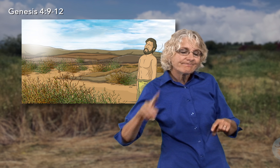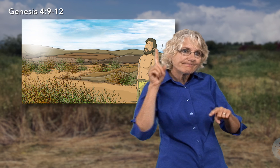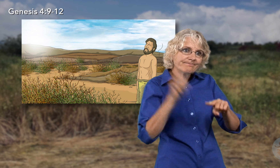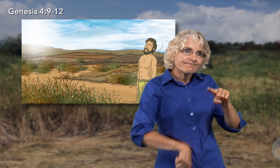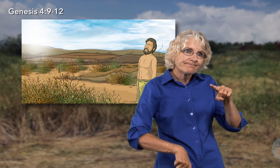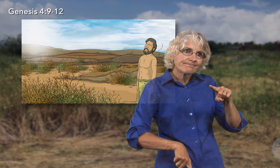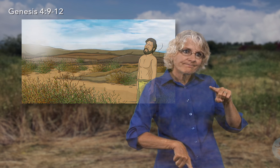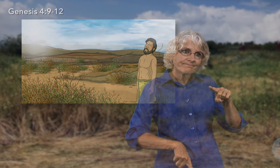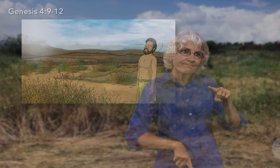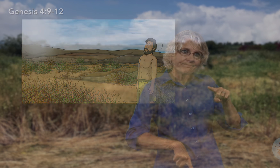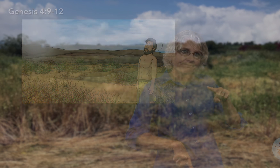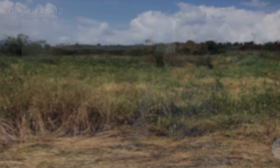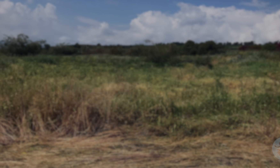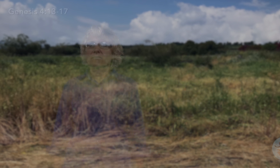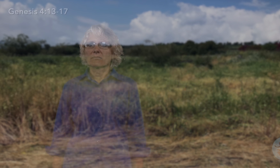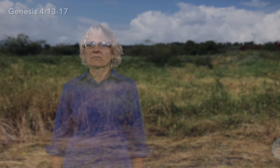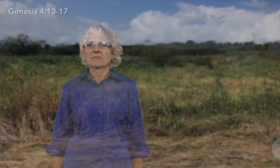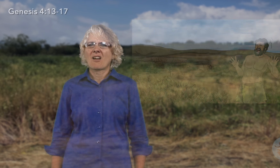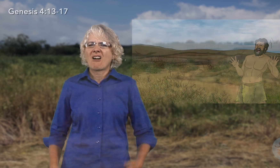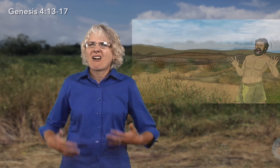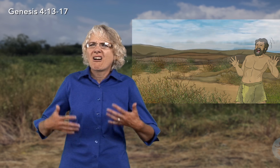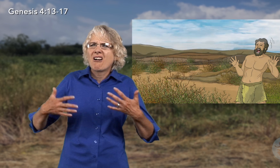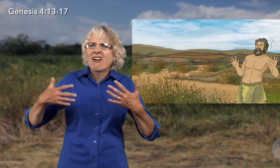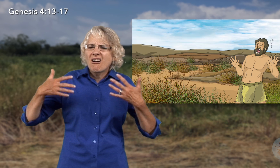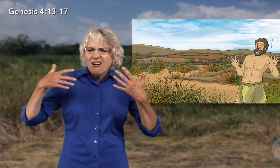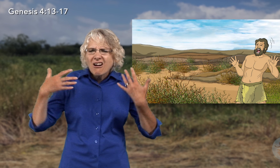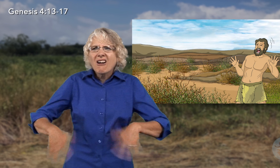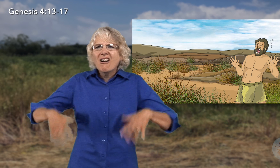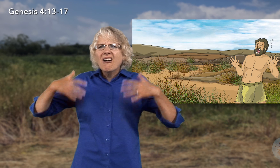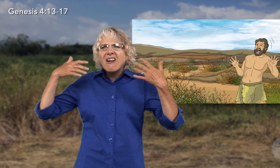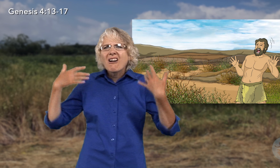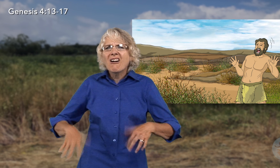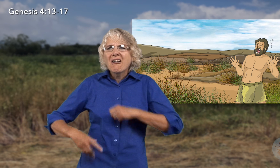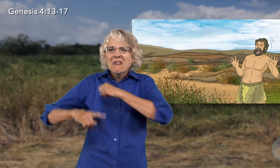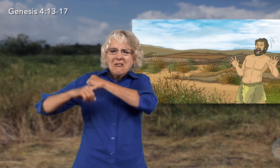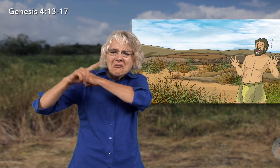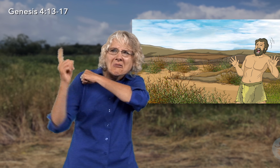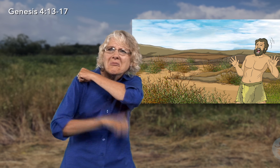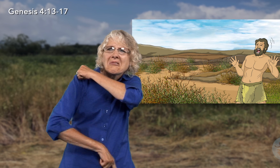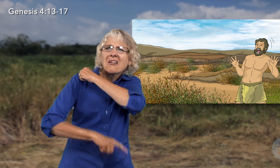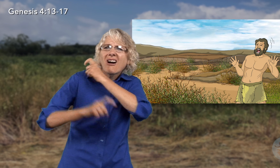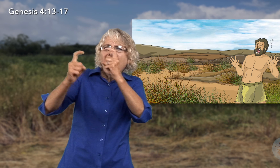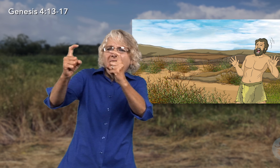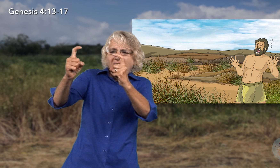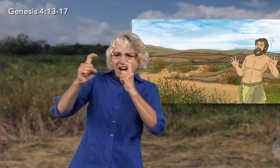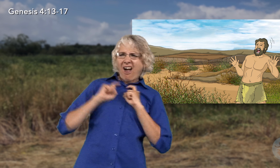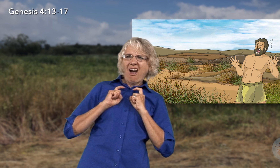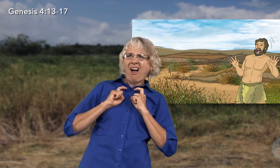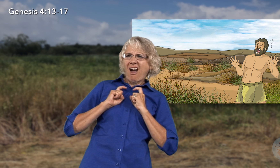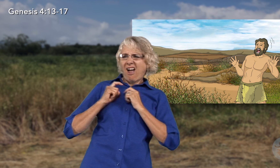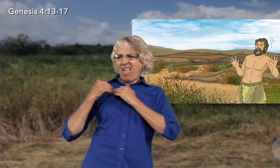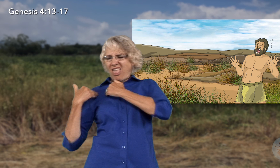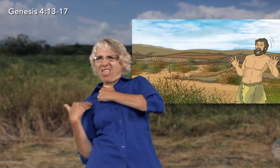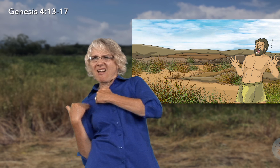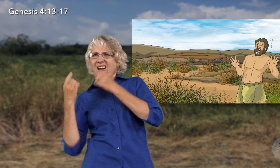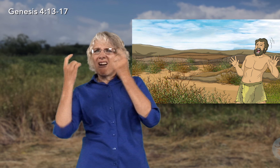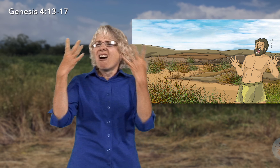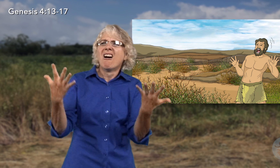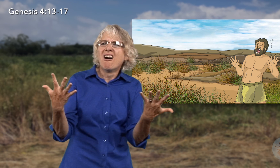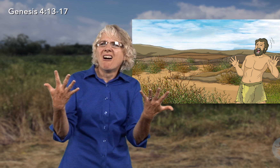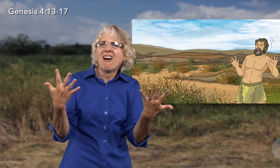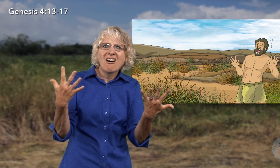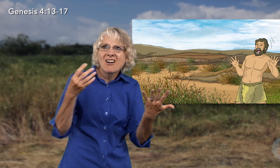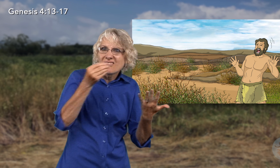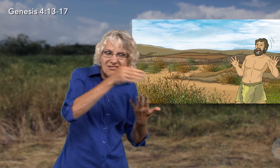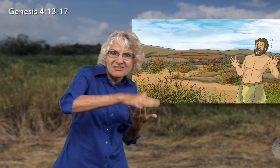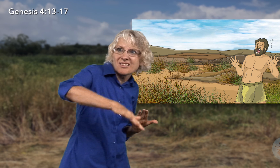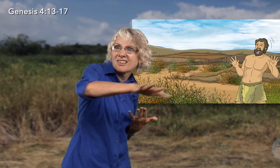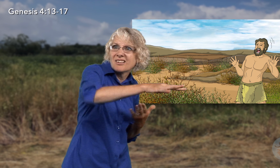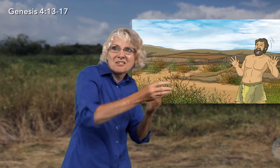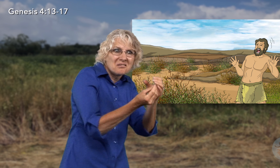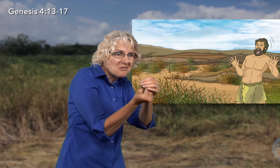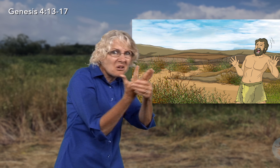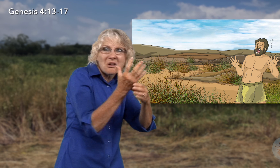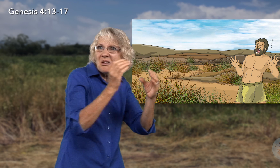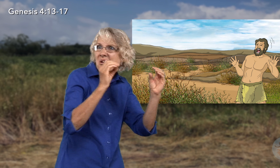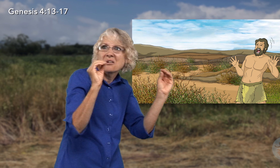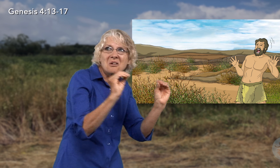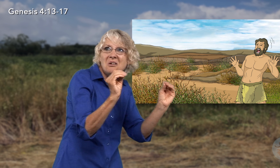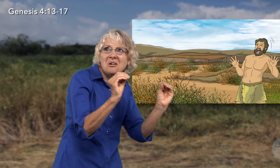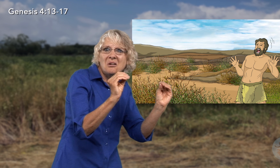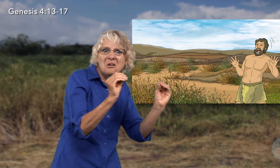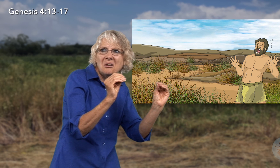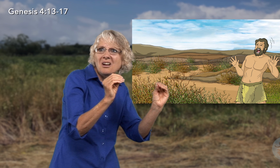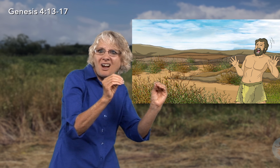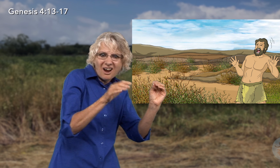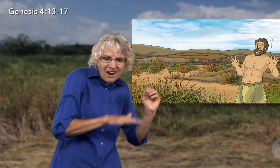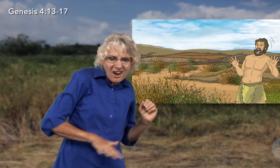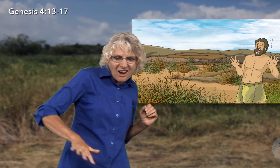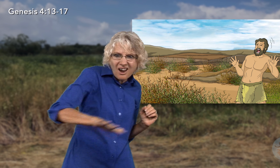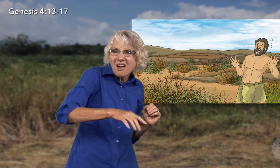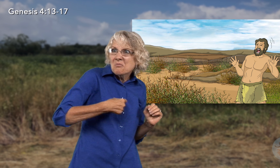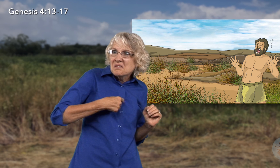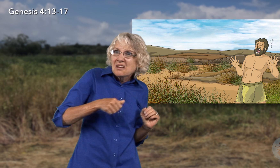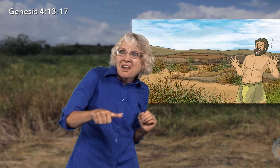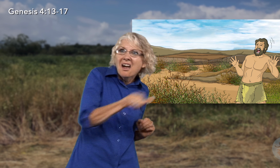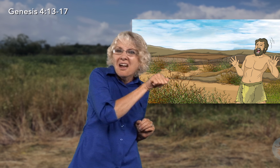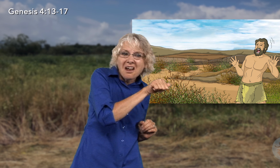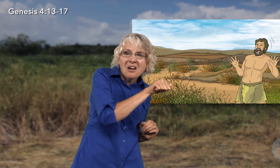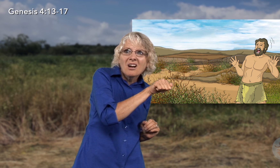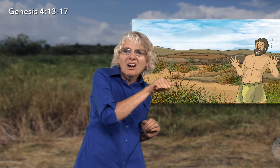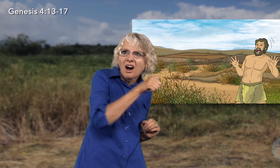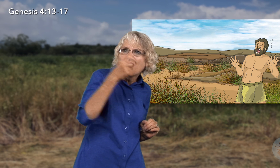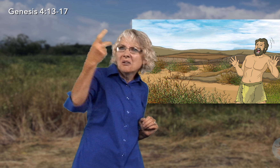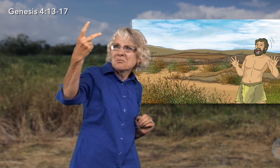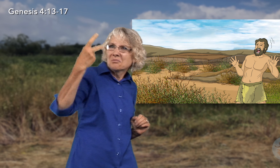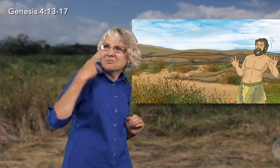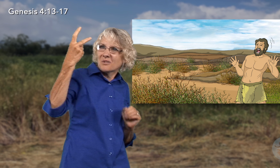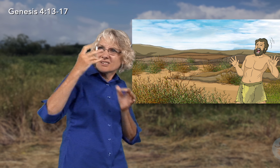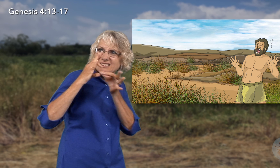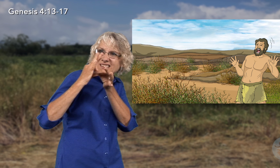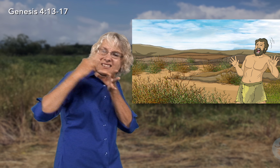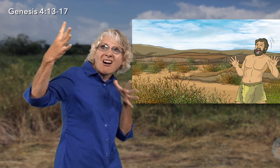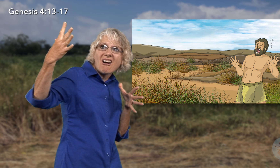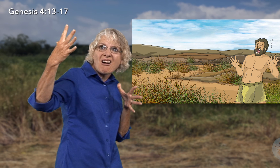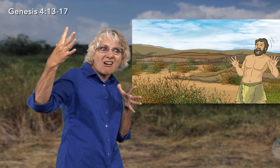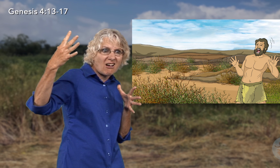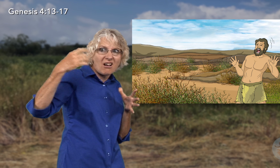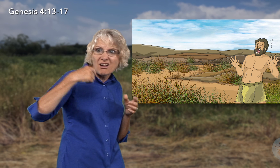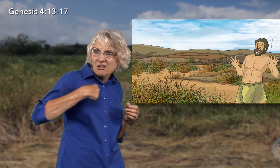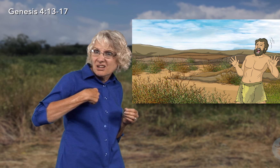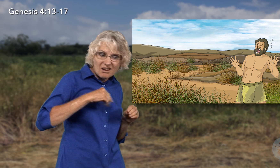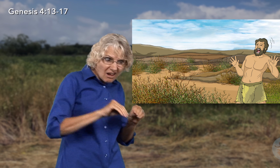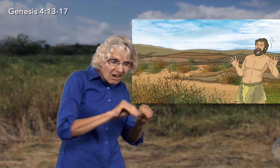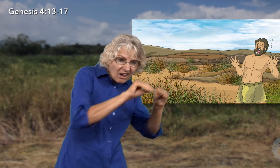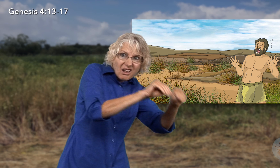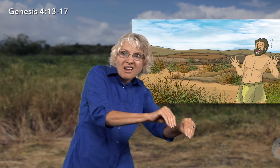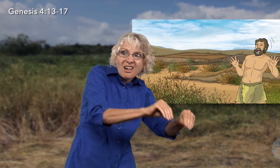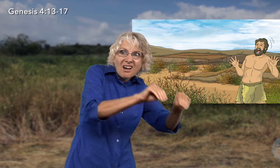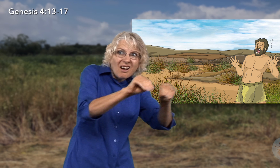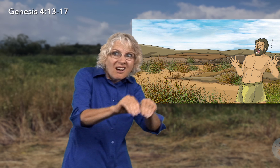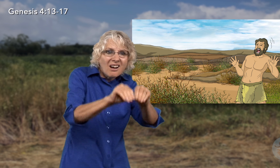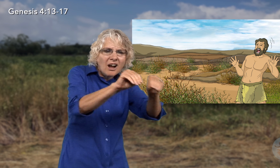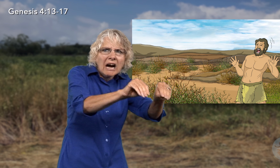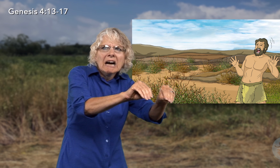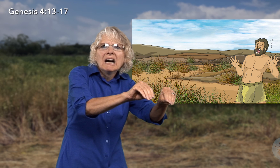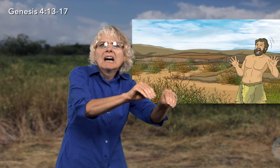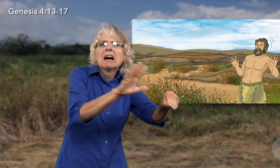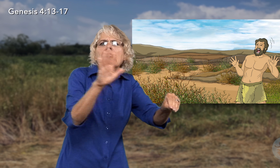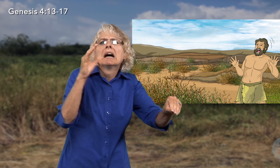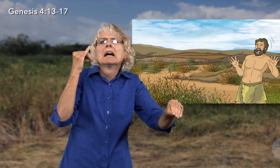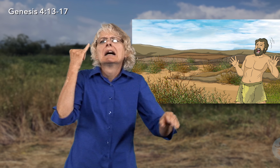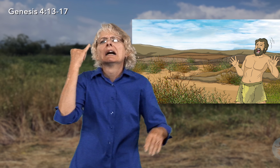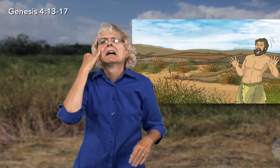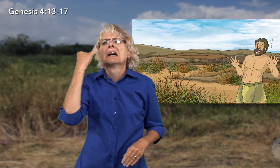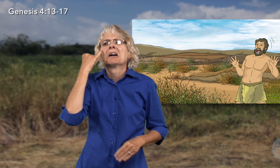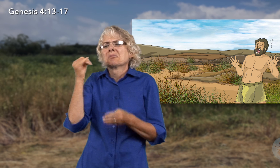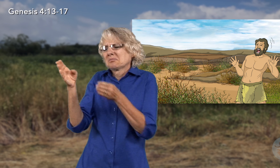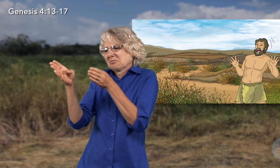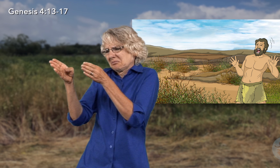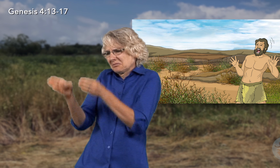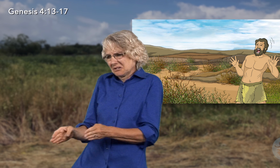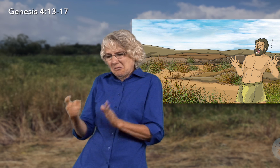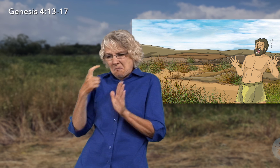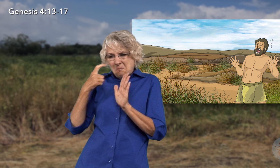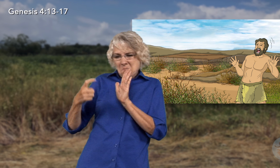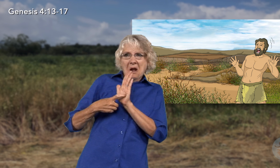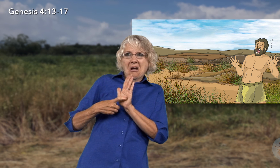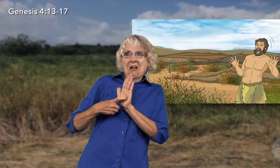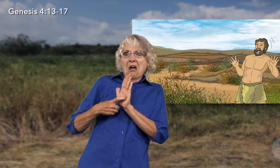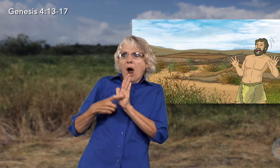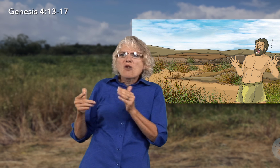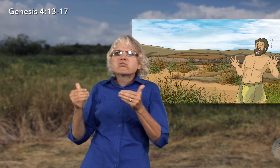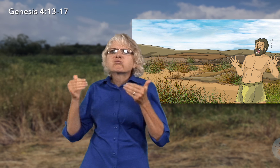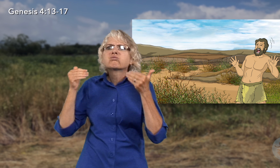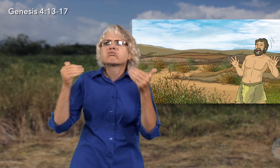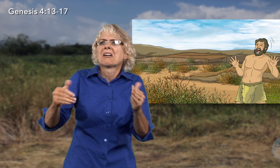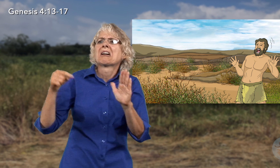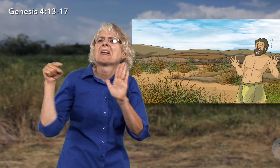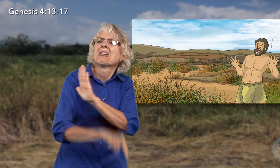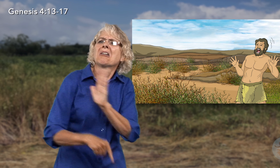But Cain said to the LORD, “My punishment is greater than I can bear. Behold, this day You have driven me from the face of the earth, and from Your face I will be hidden;